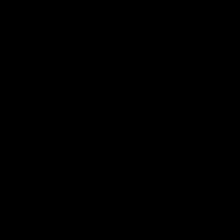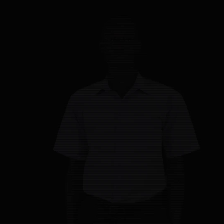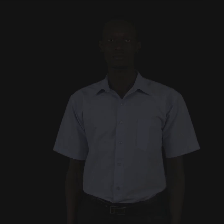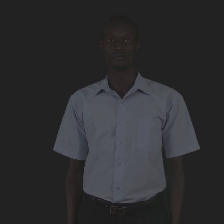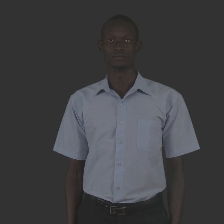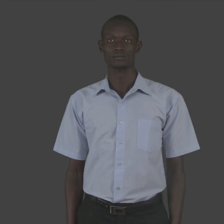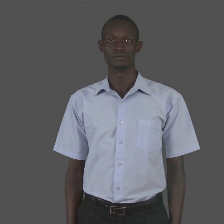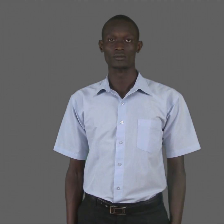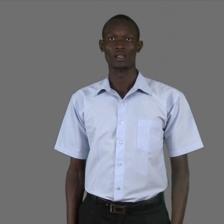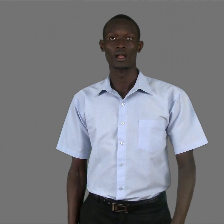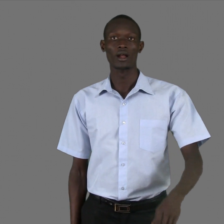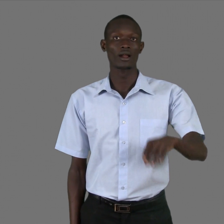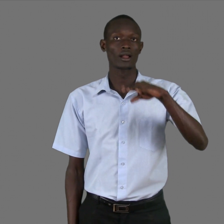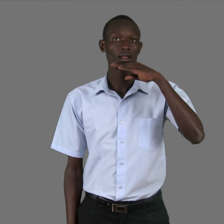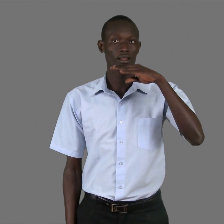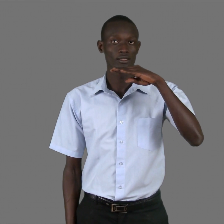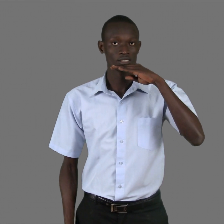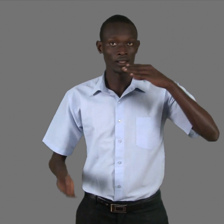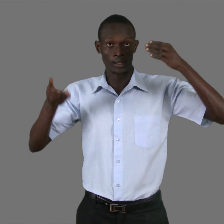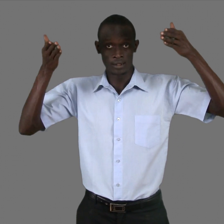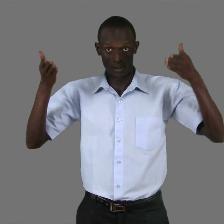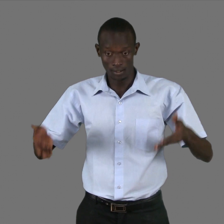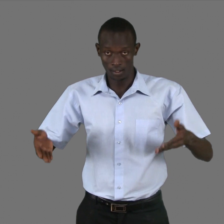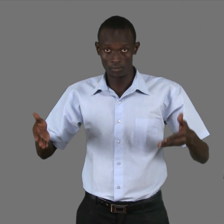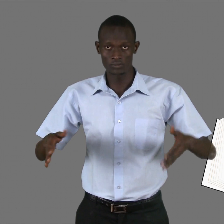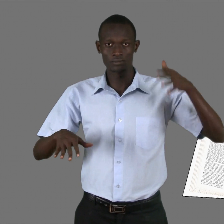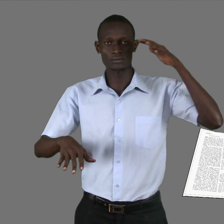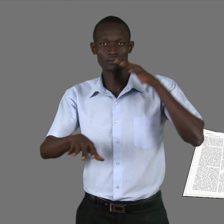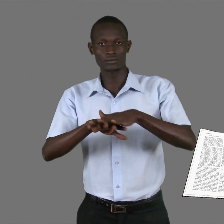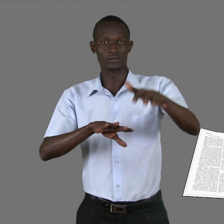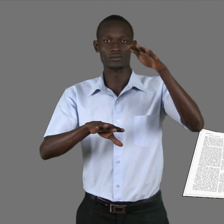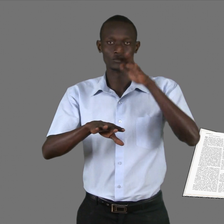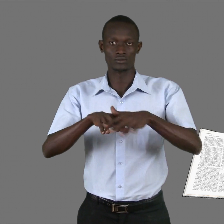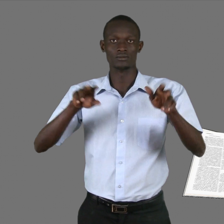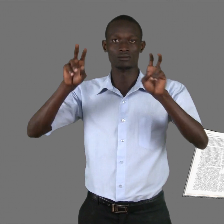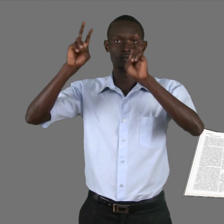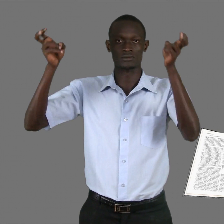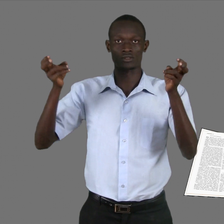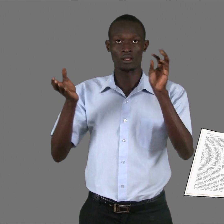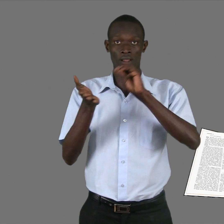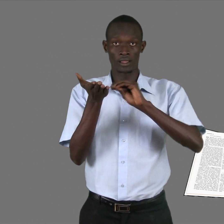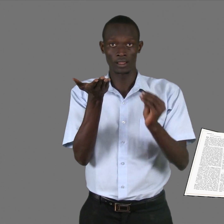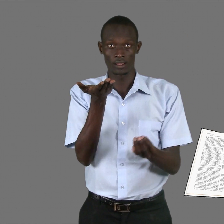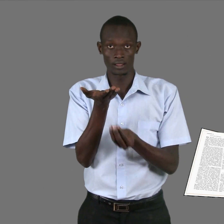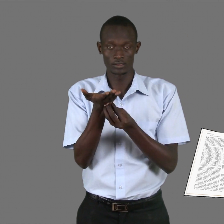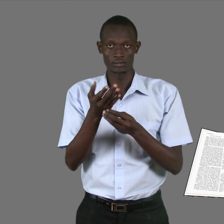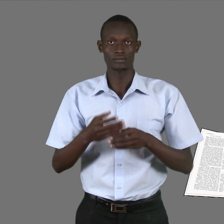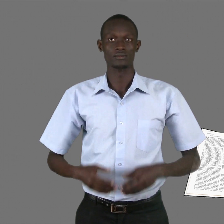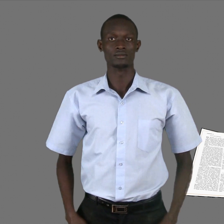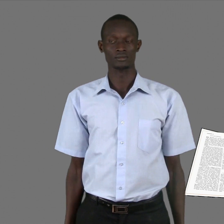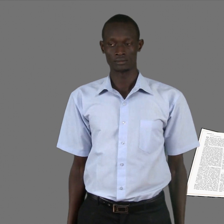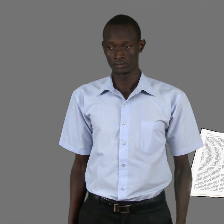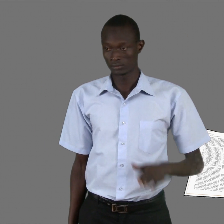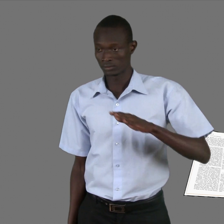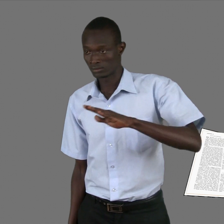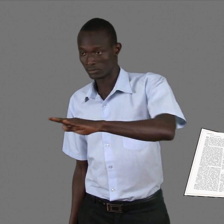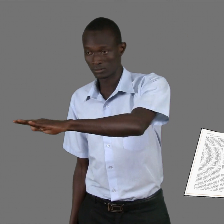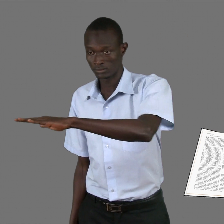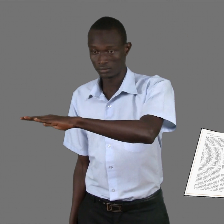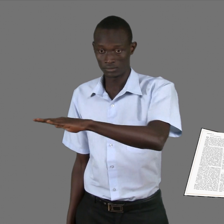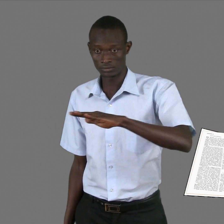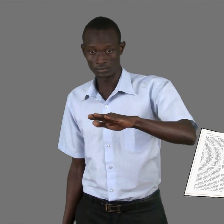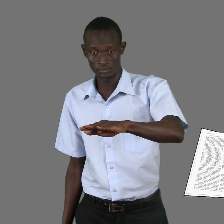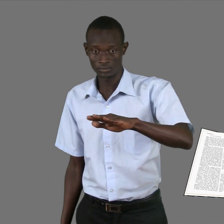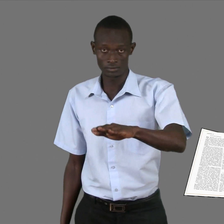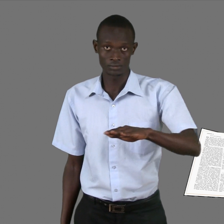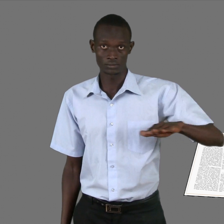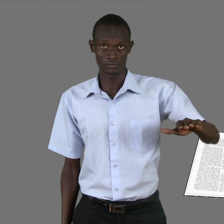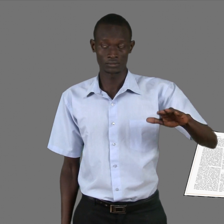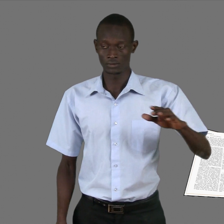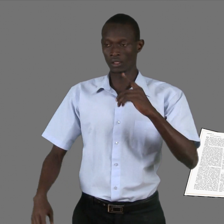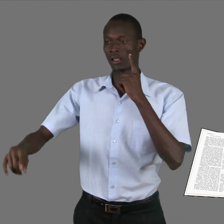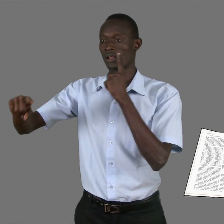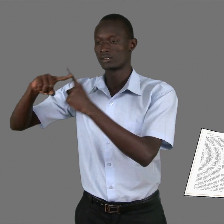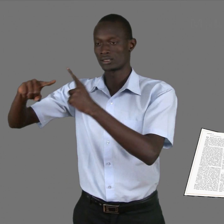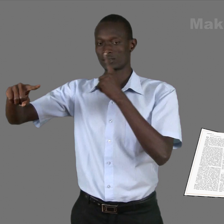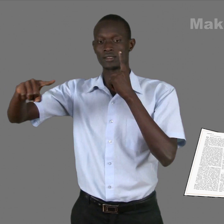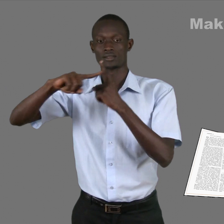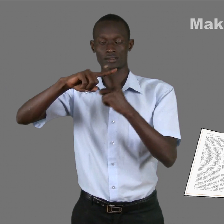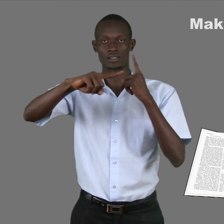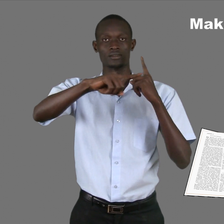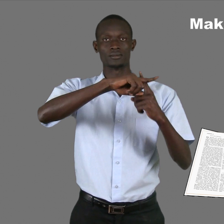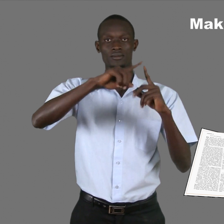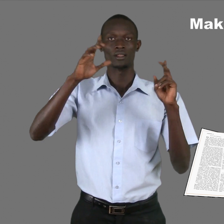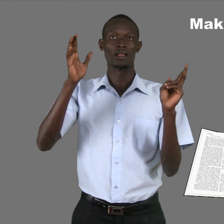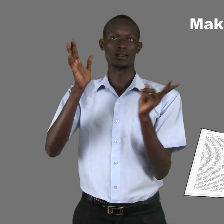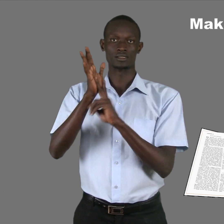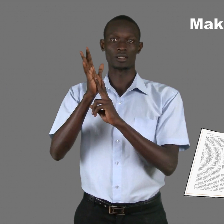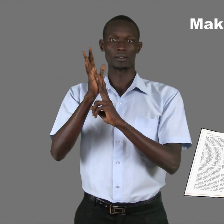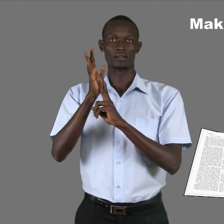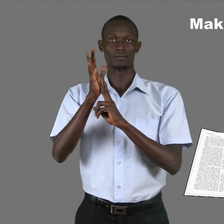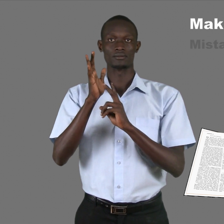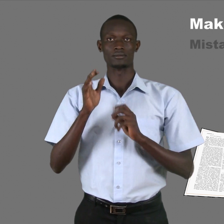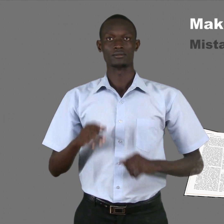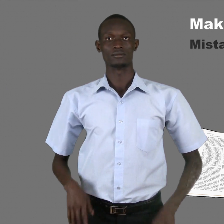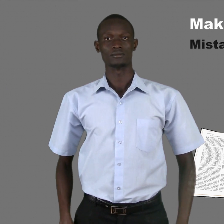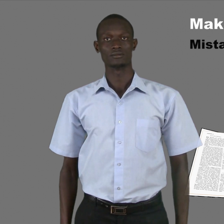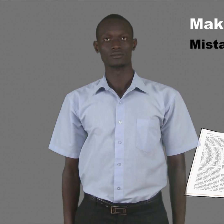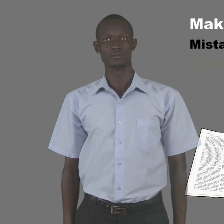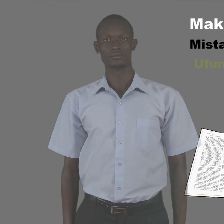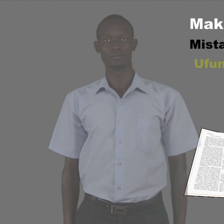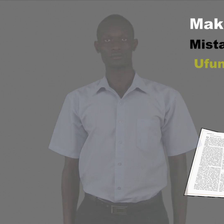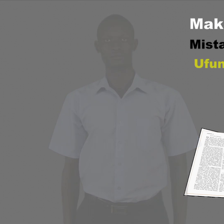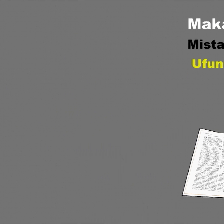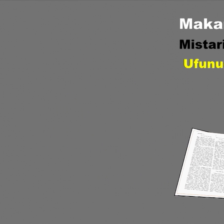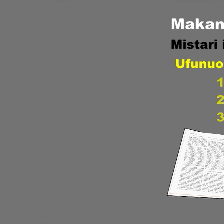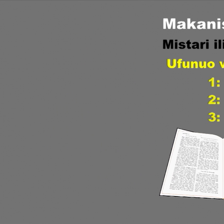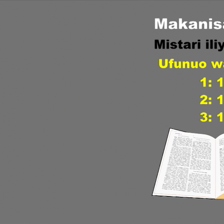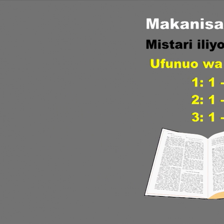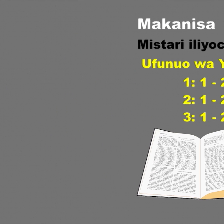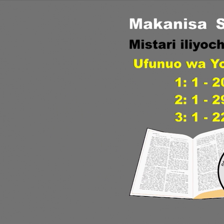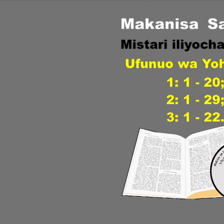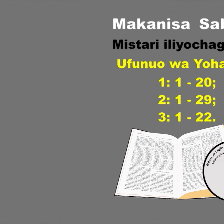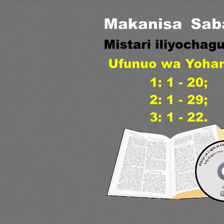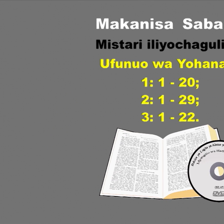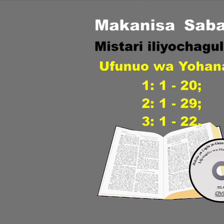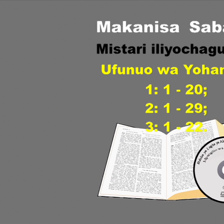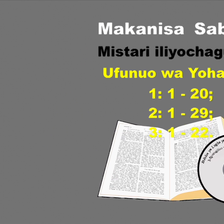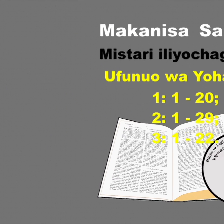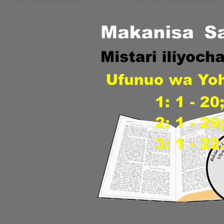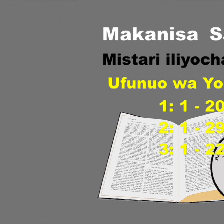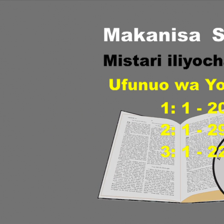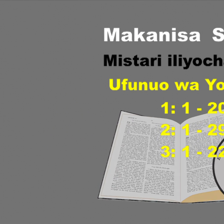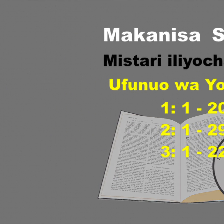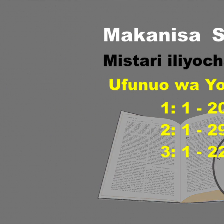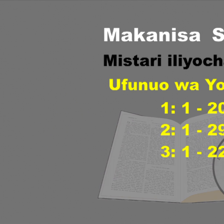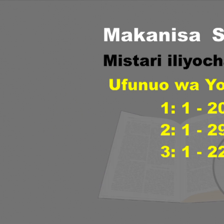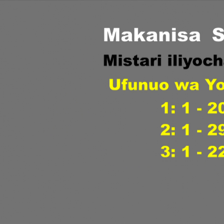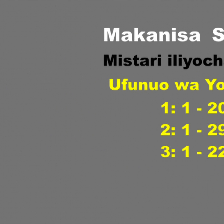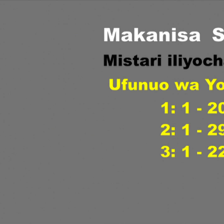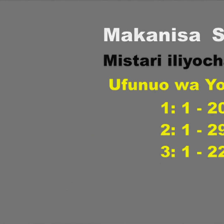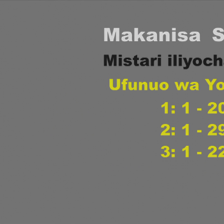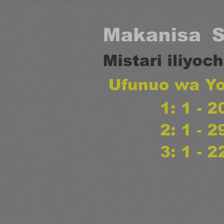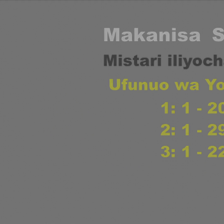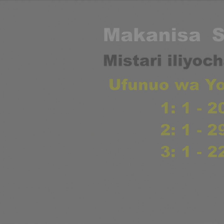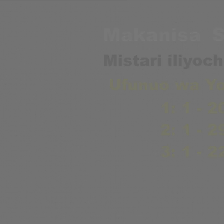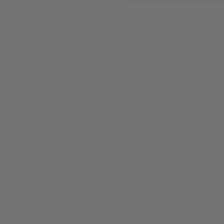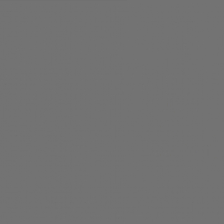Striving to get God's prize